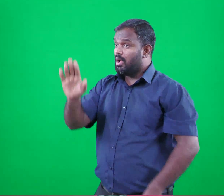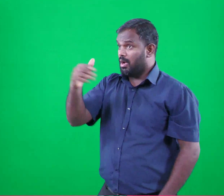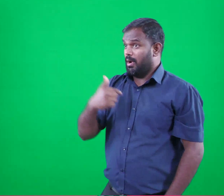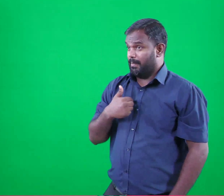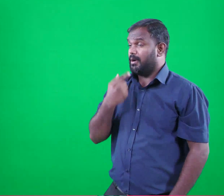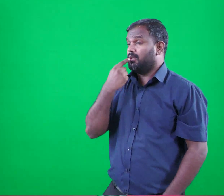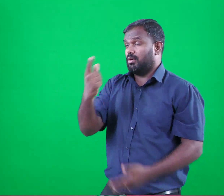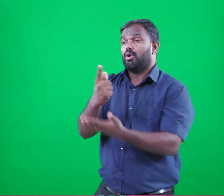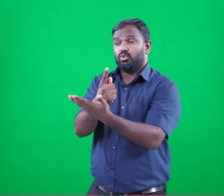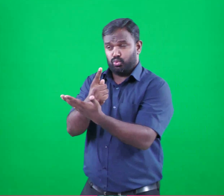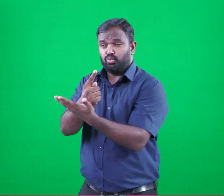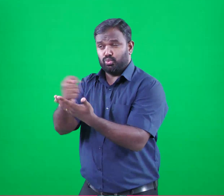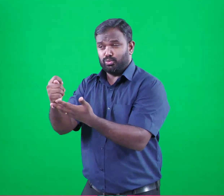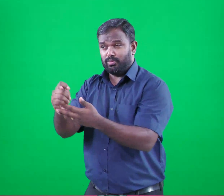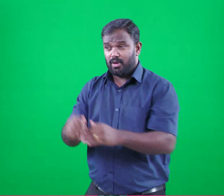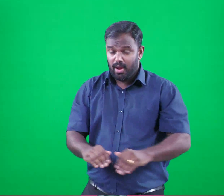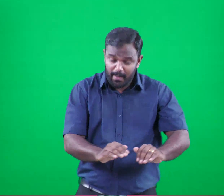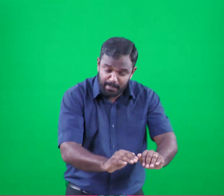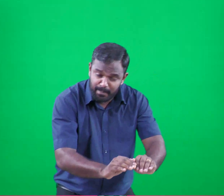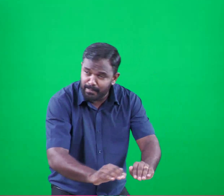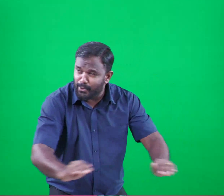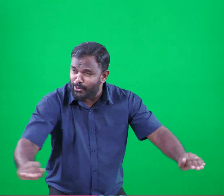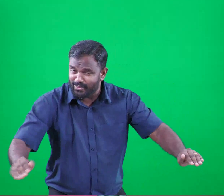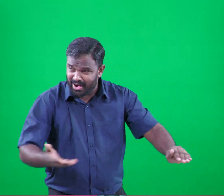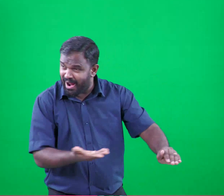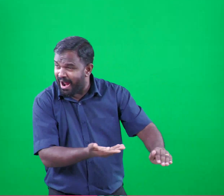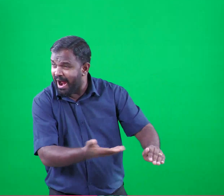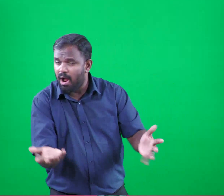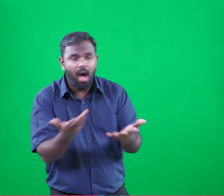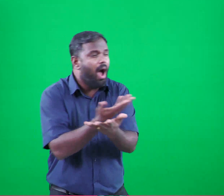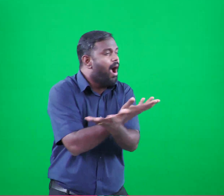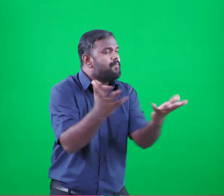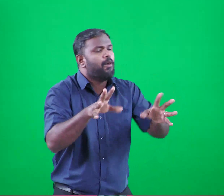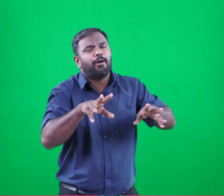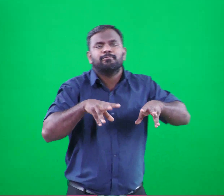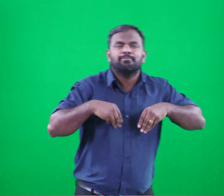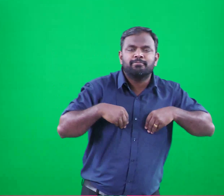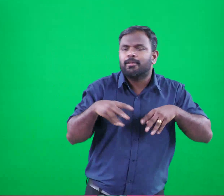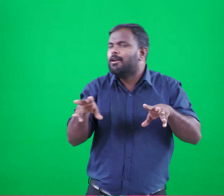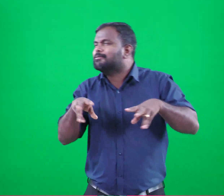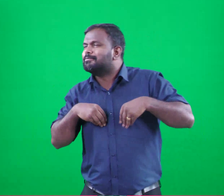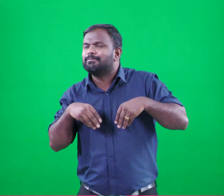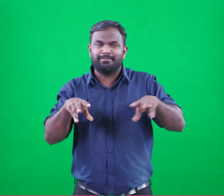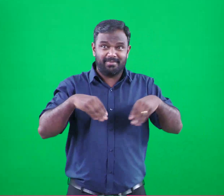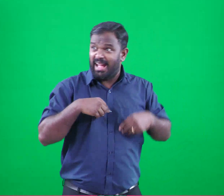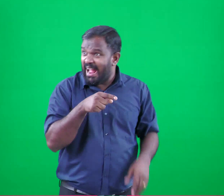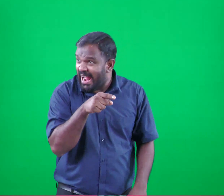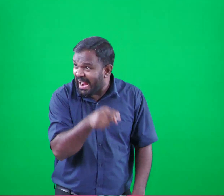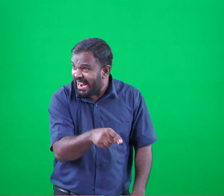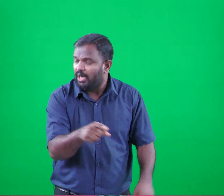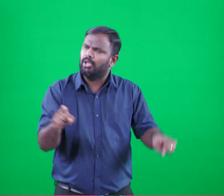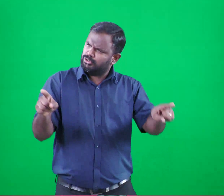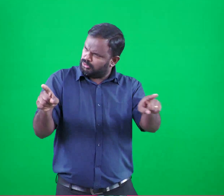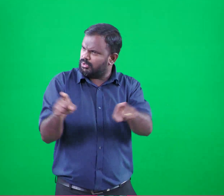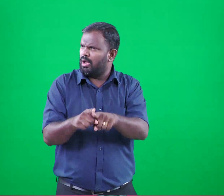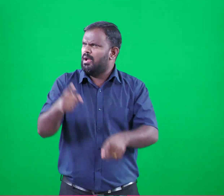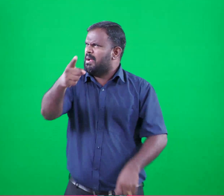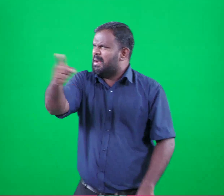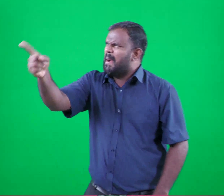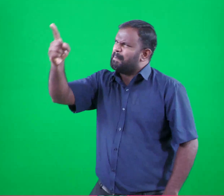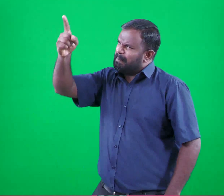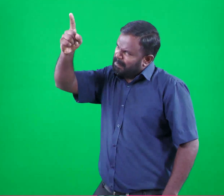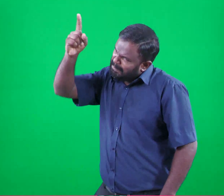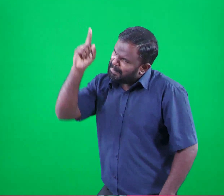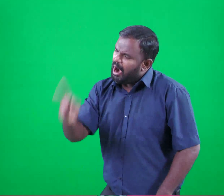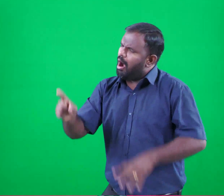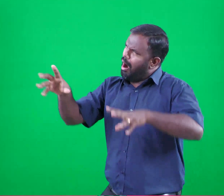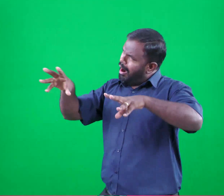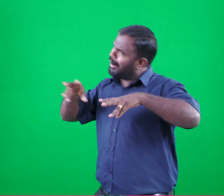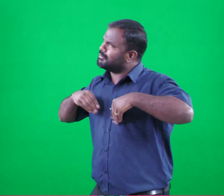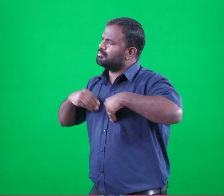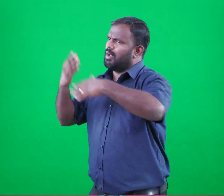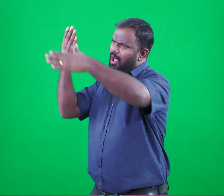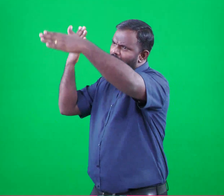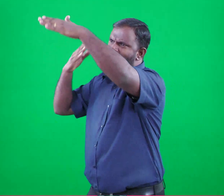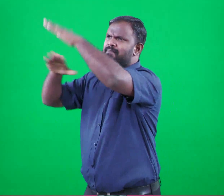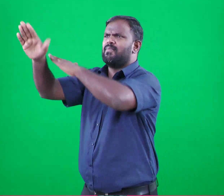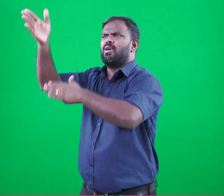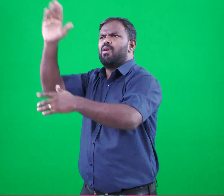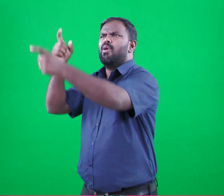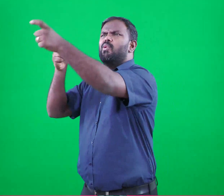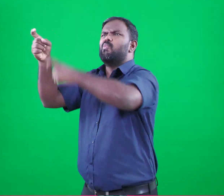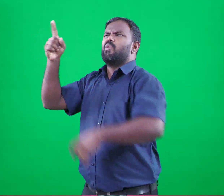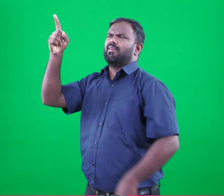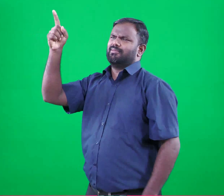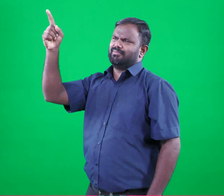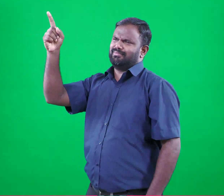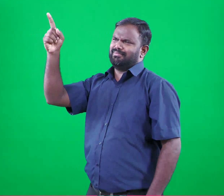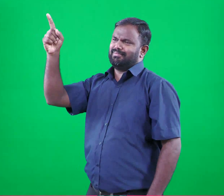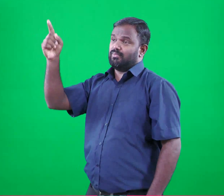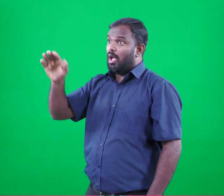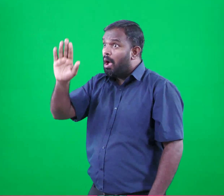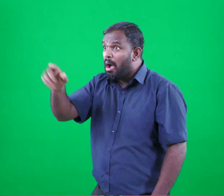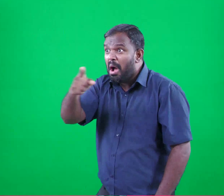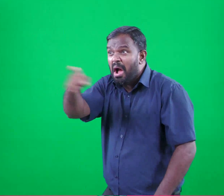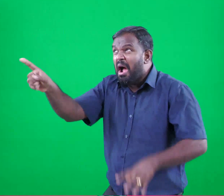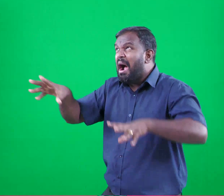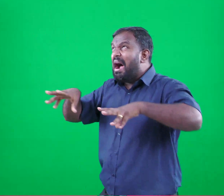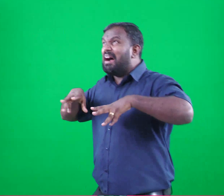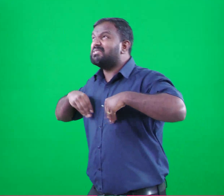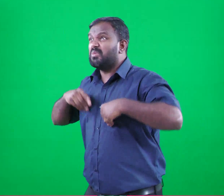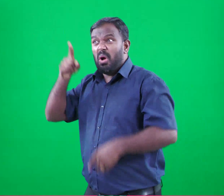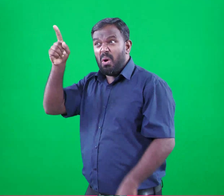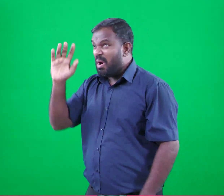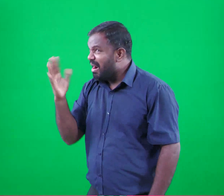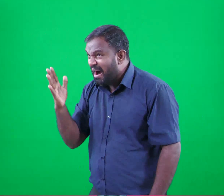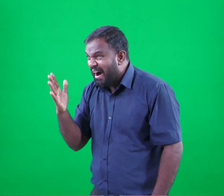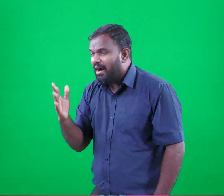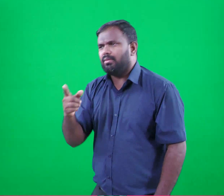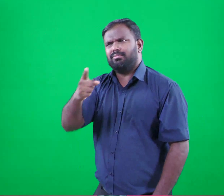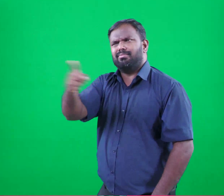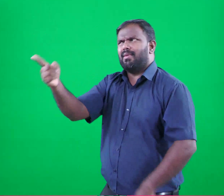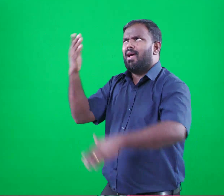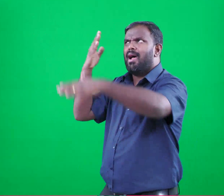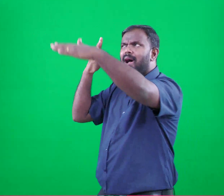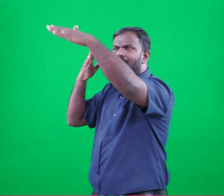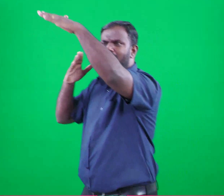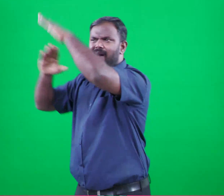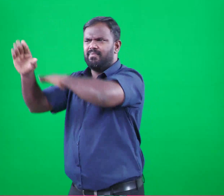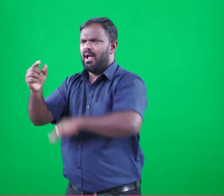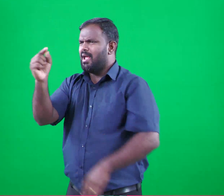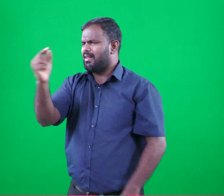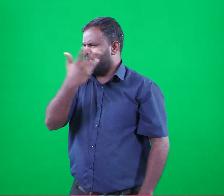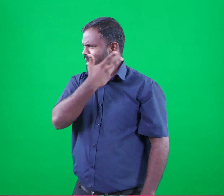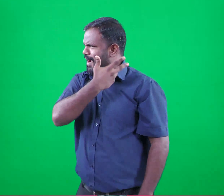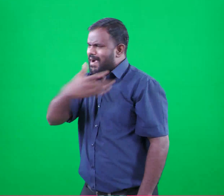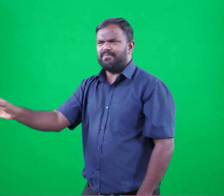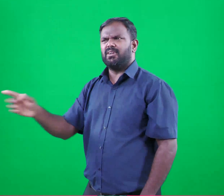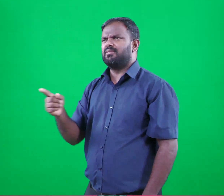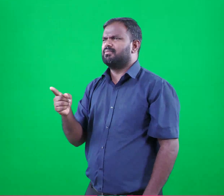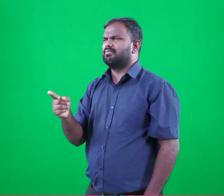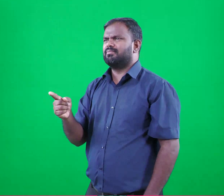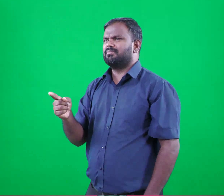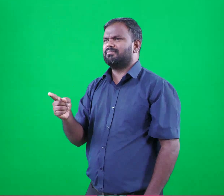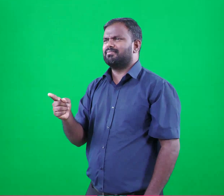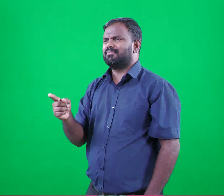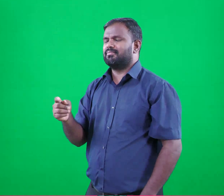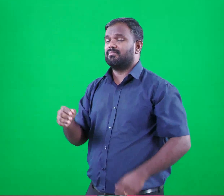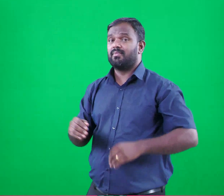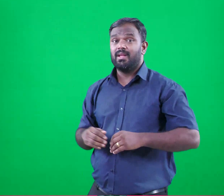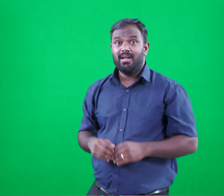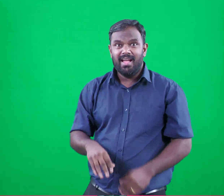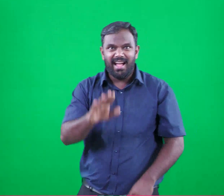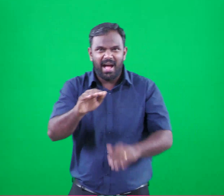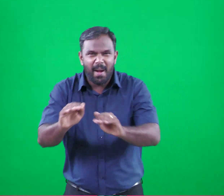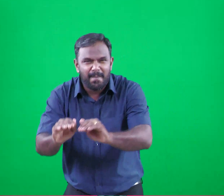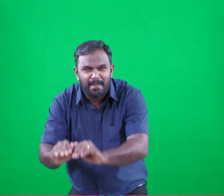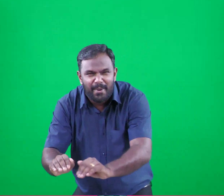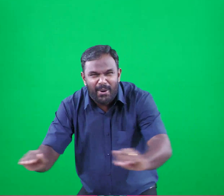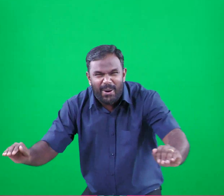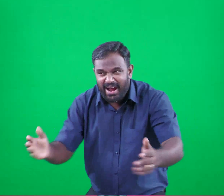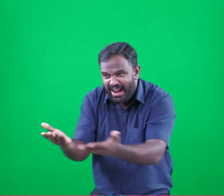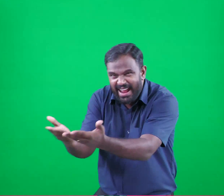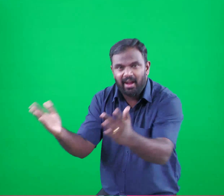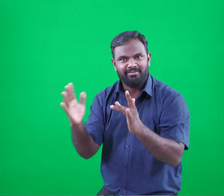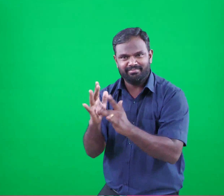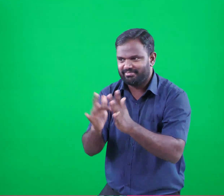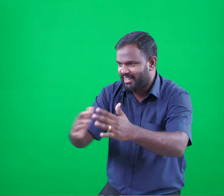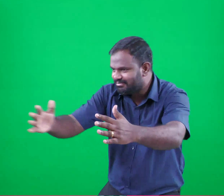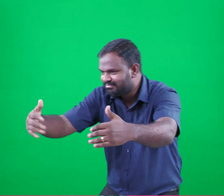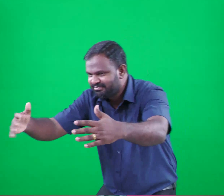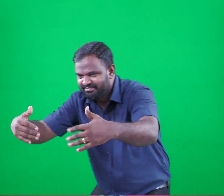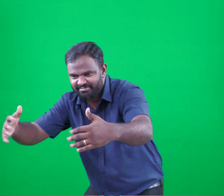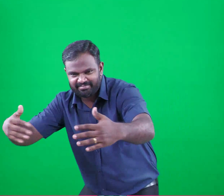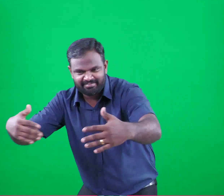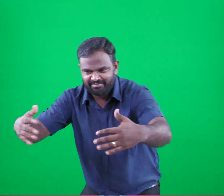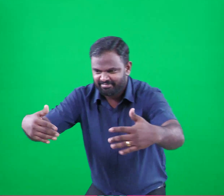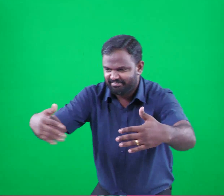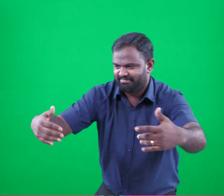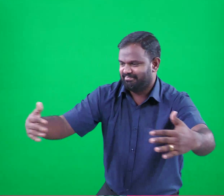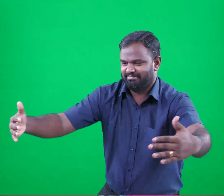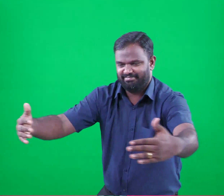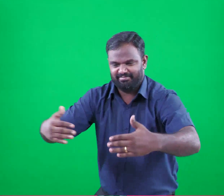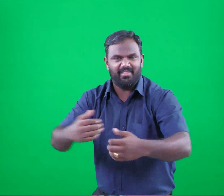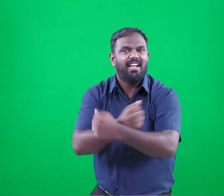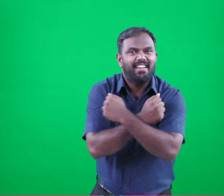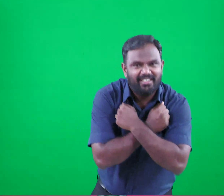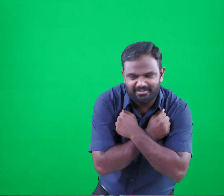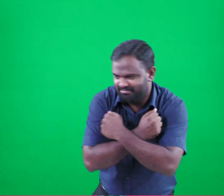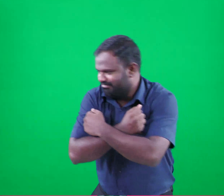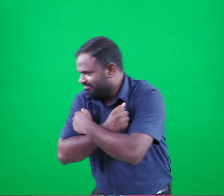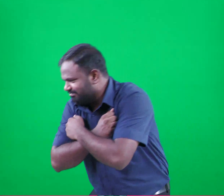Truly I tell you, anyone who does not receive the kingdom of God like a little child will never enter it."